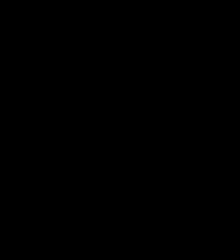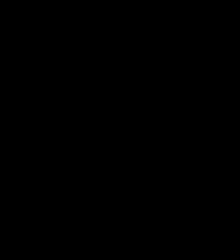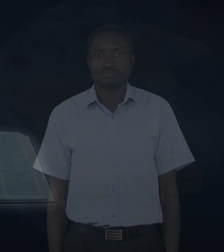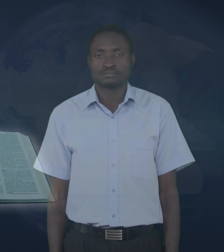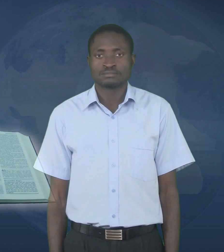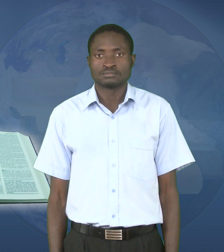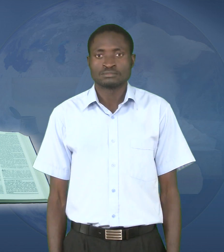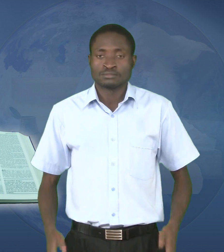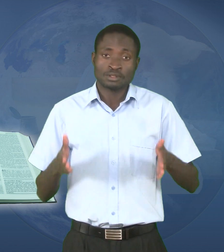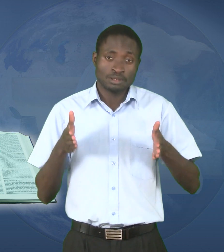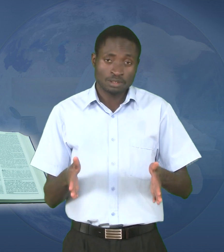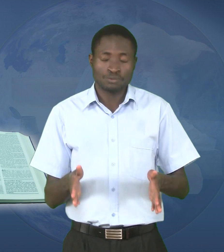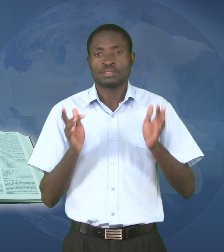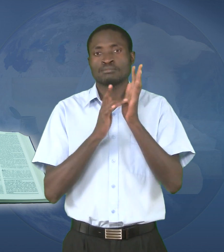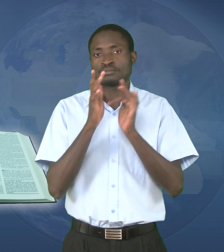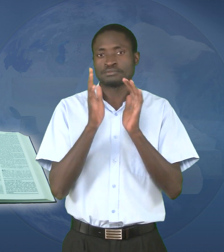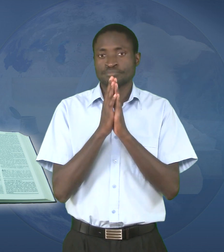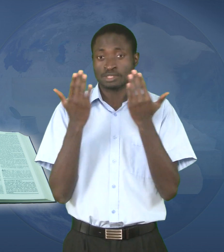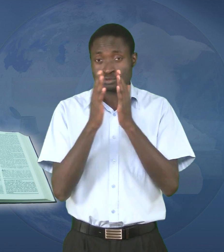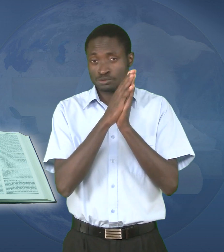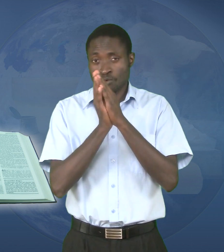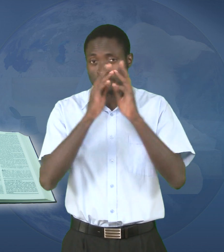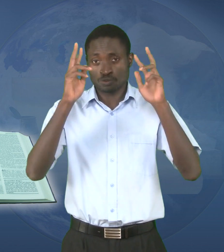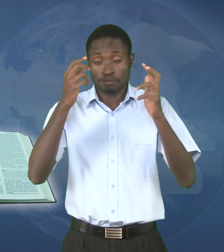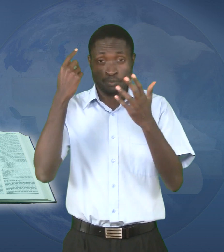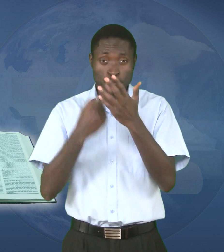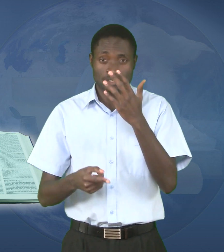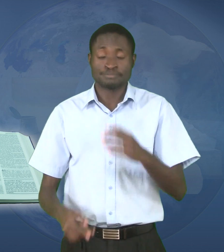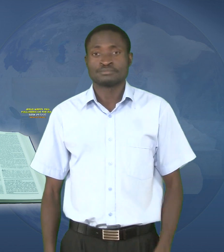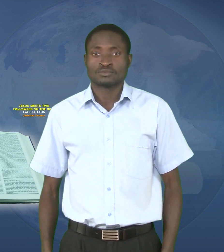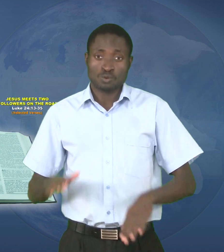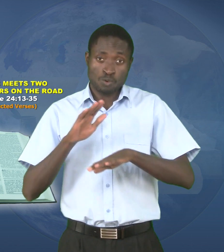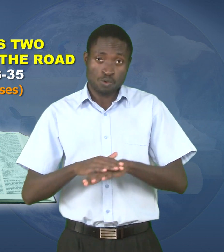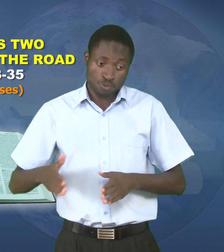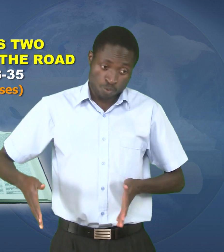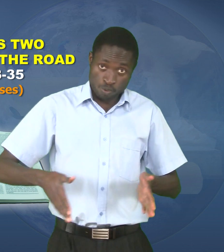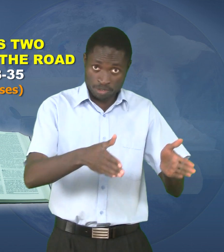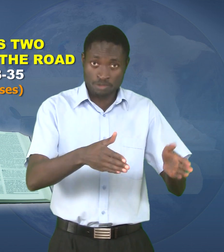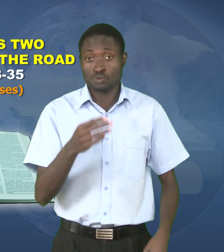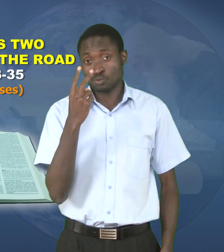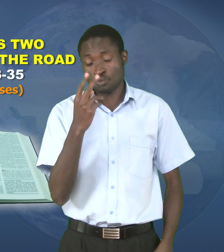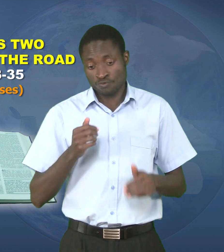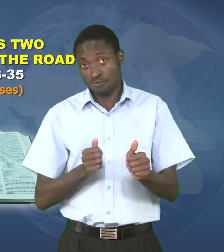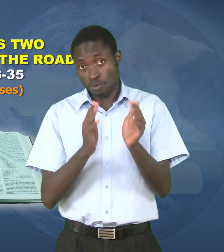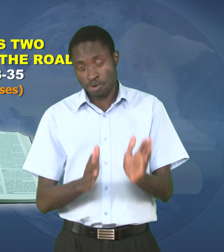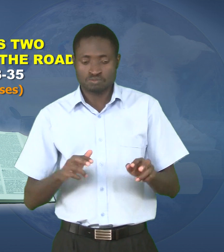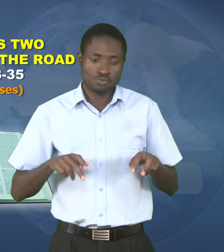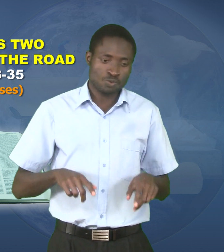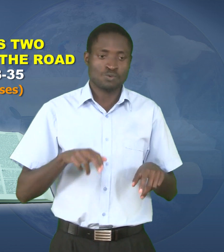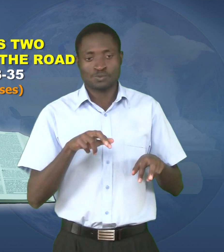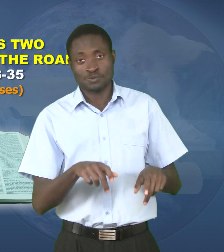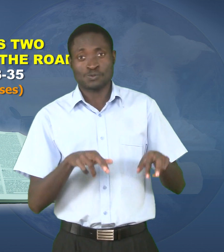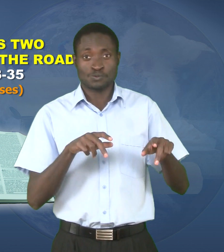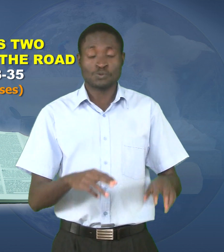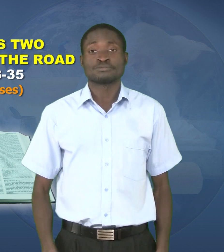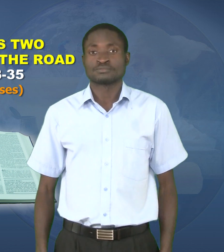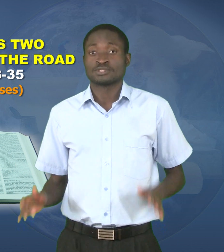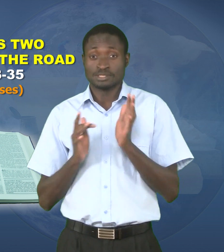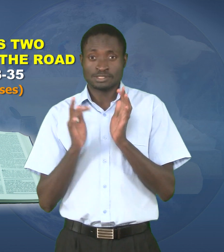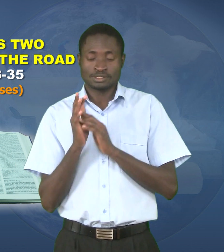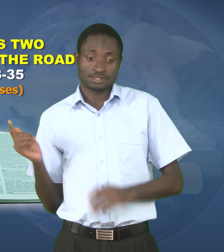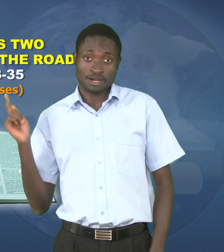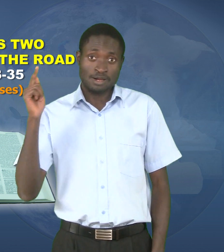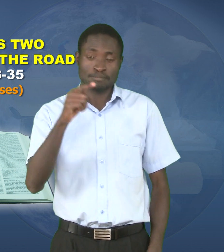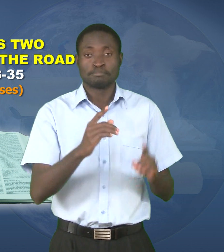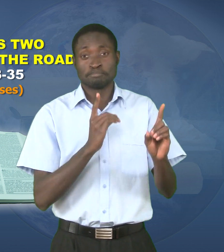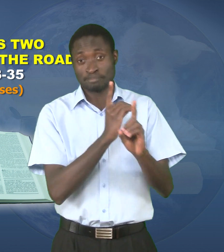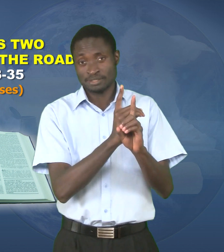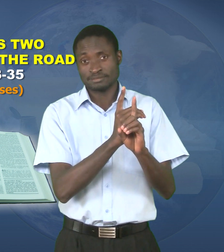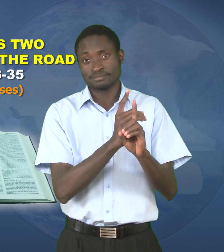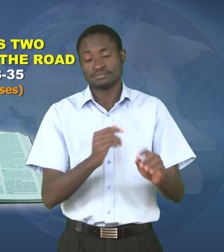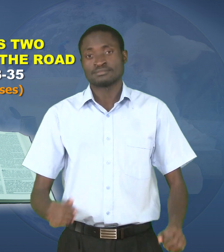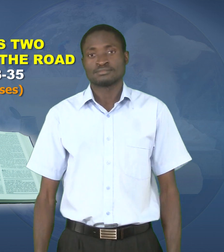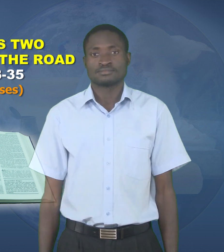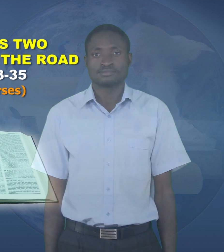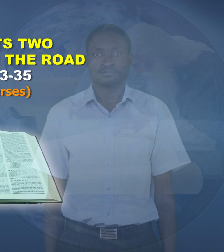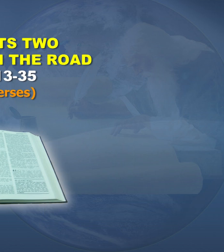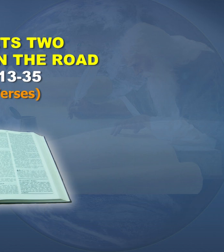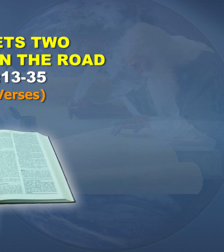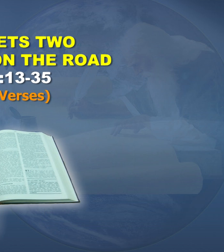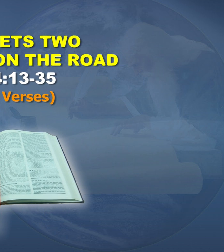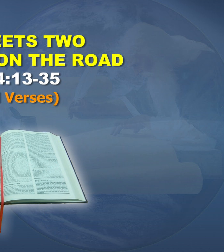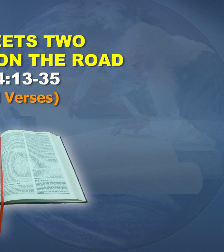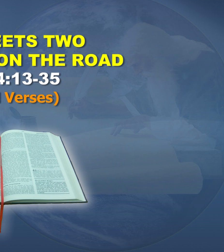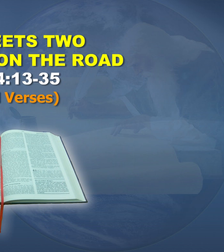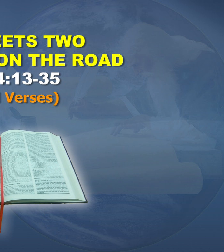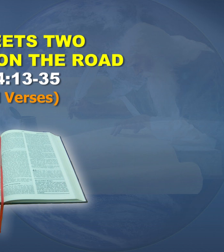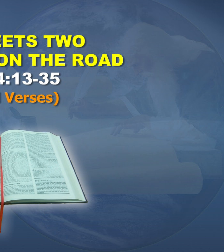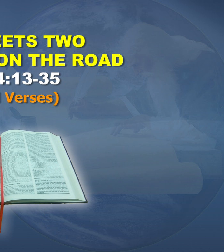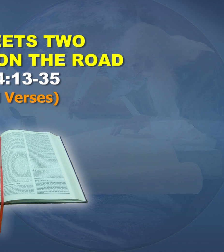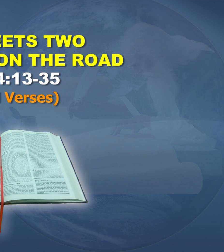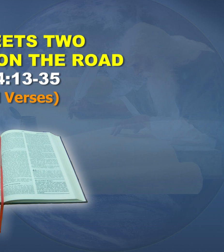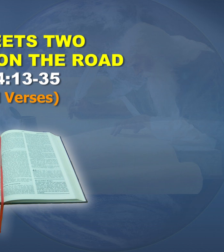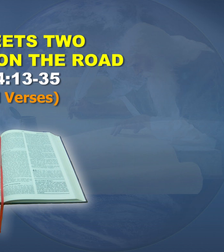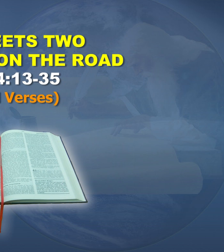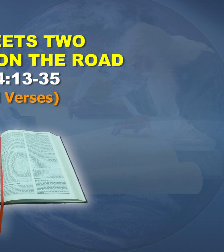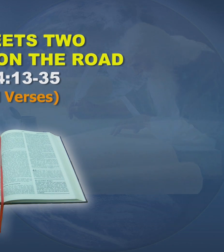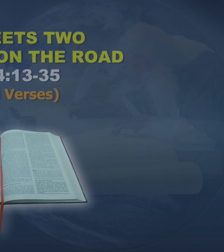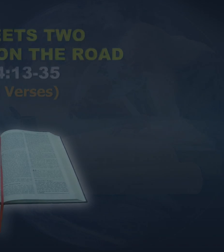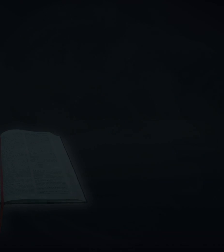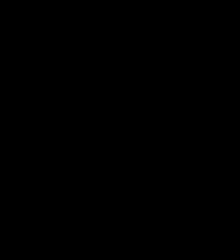Jesus meets two followers on the road to Emmaus